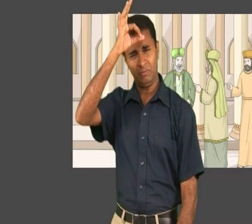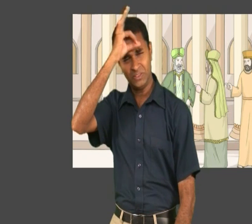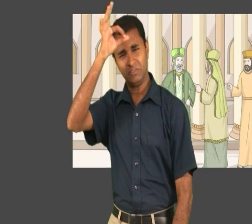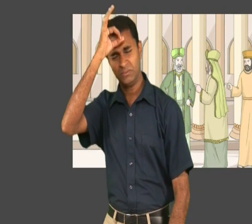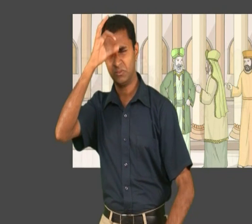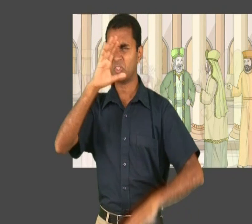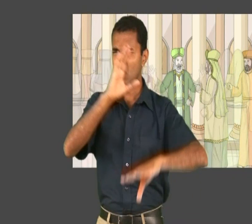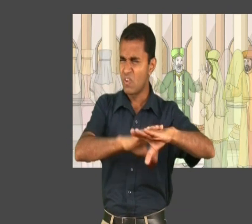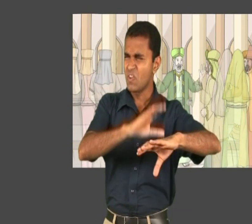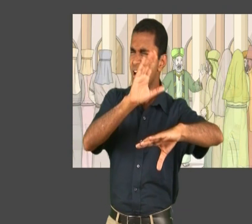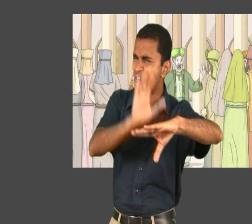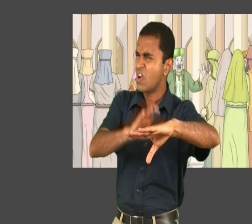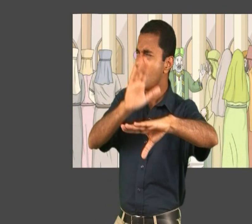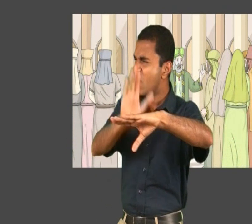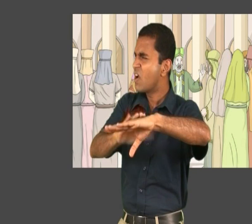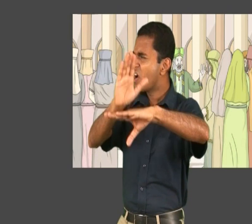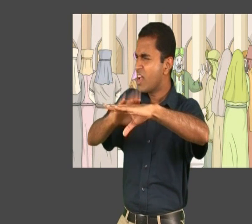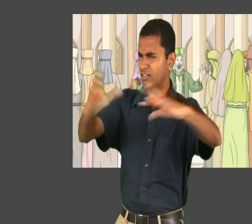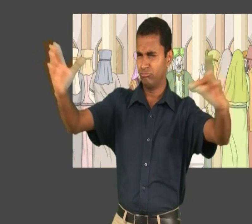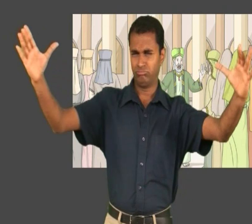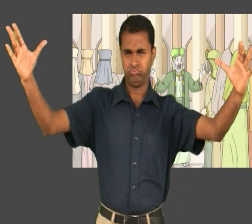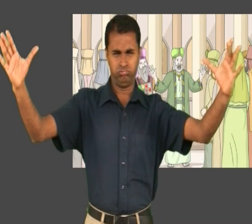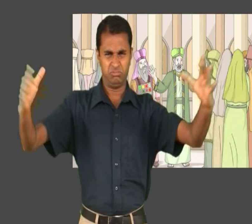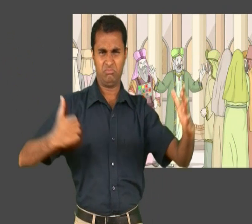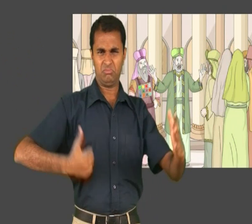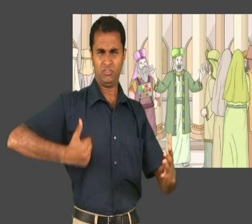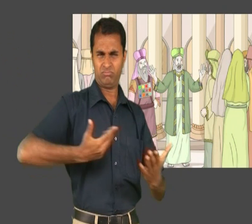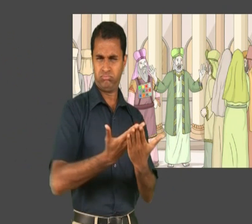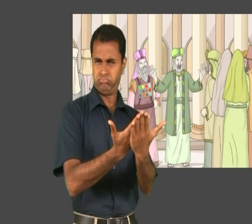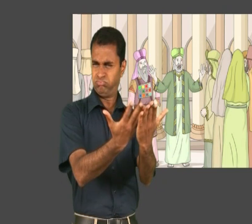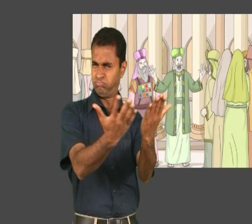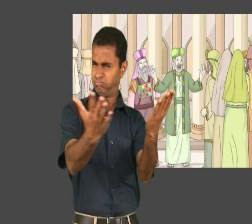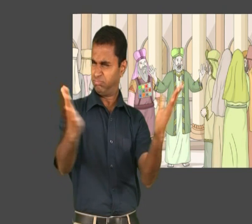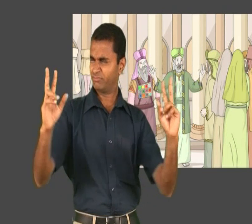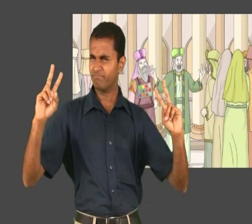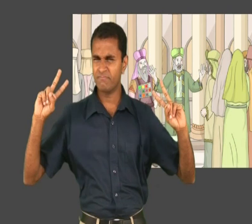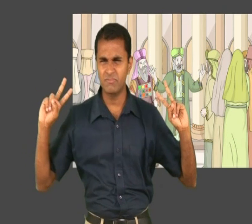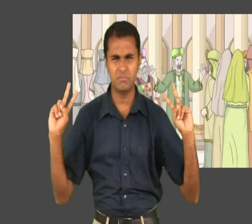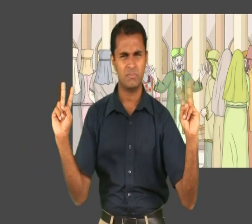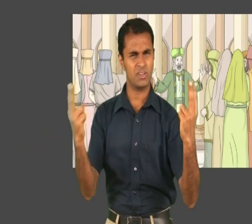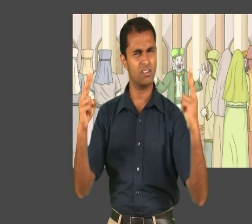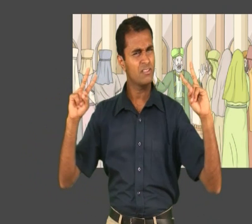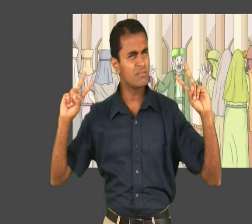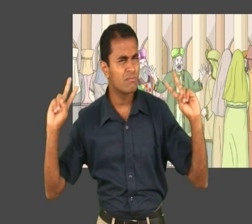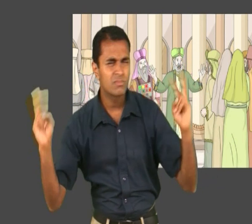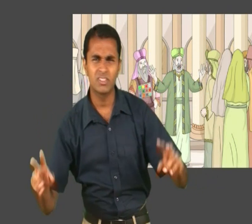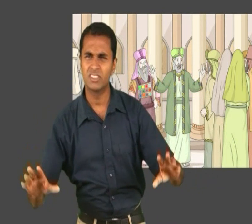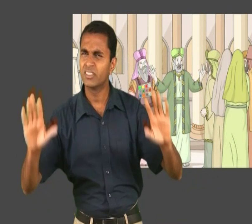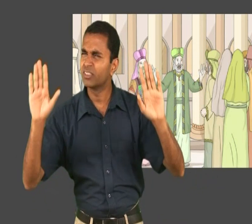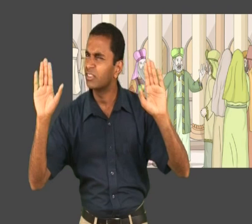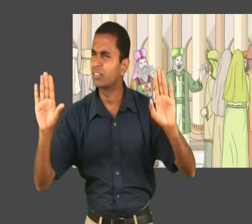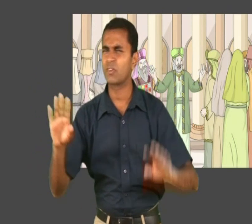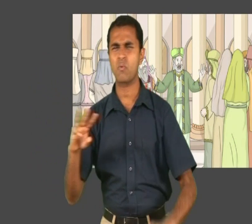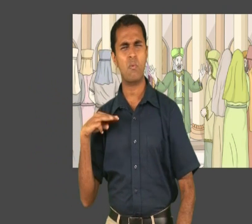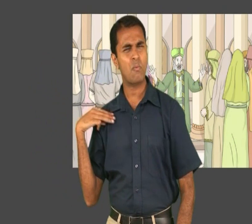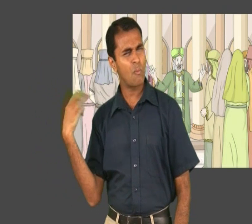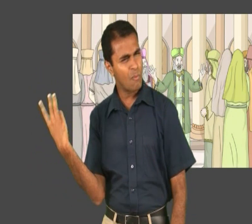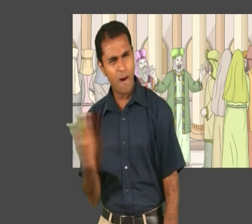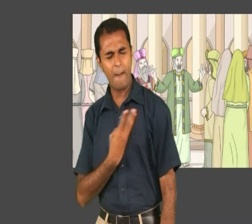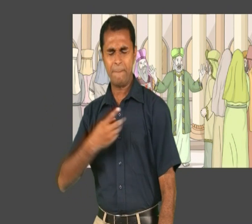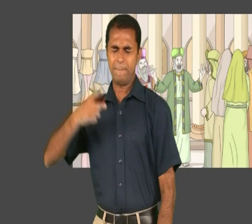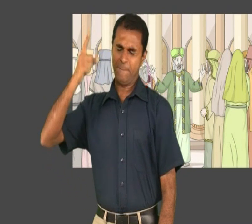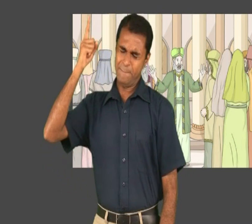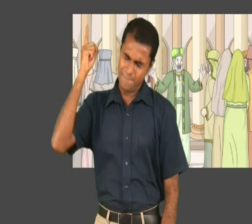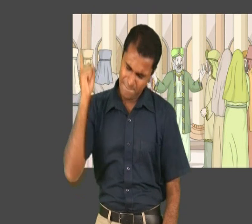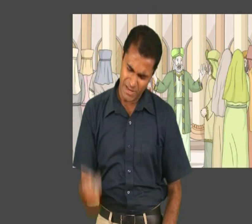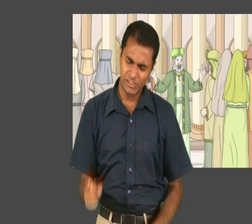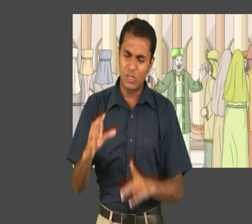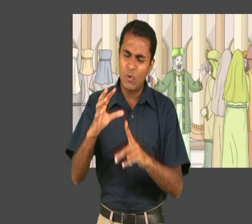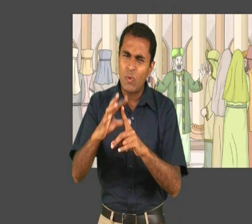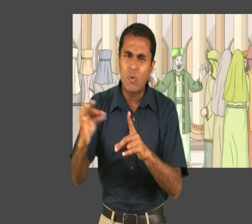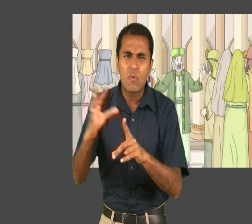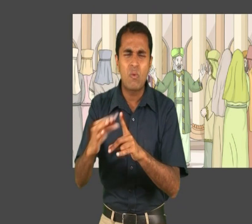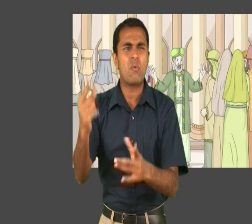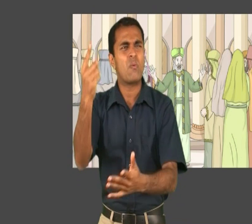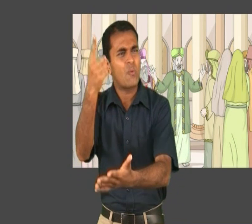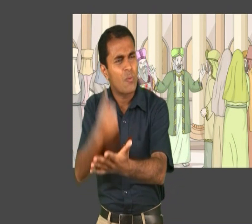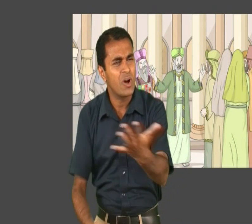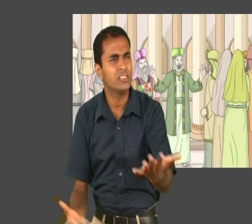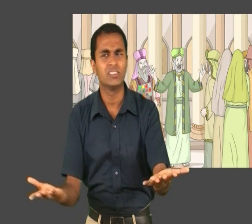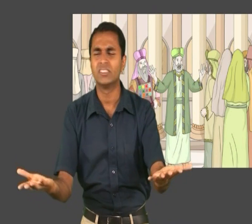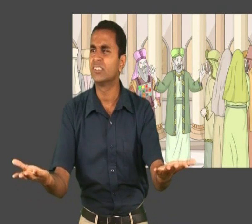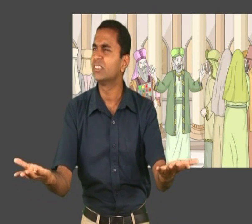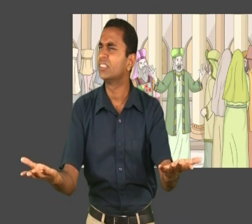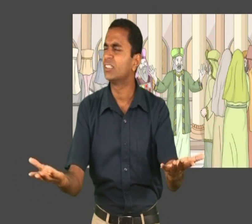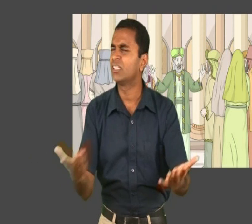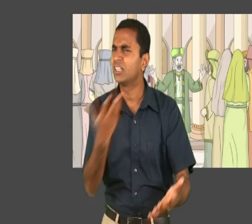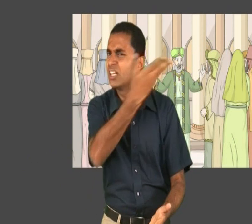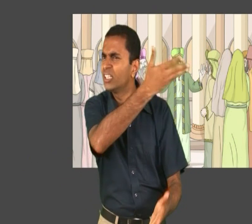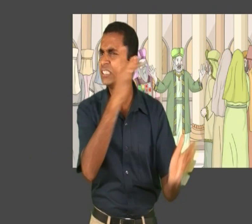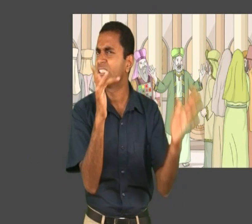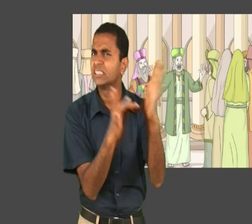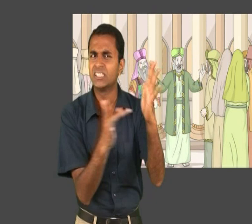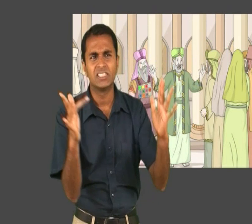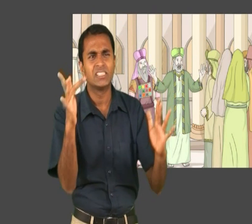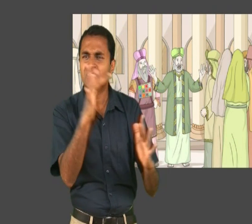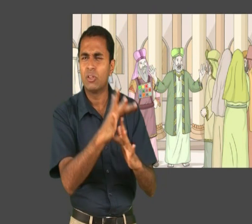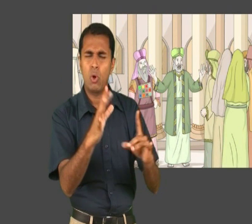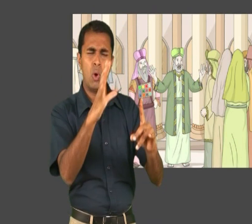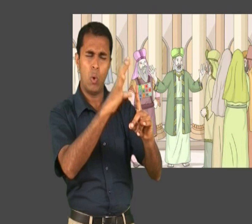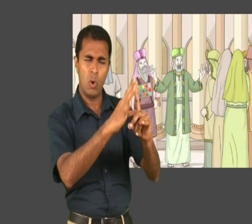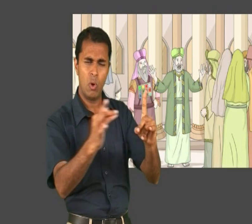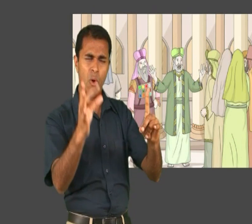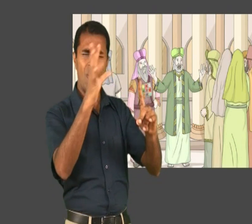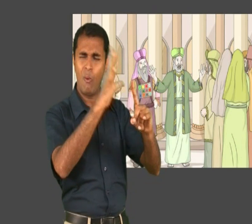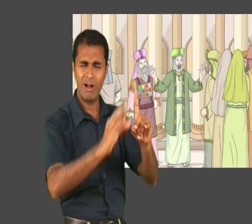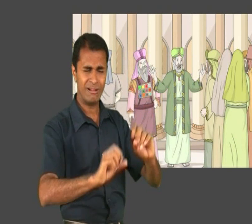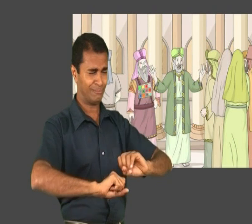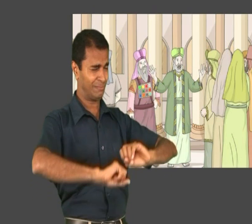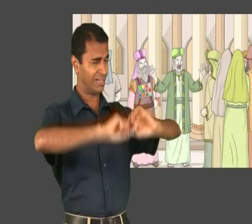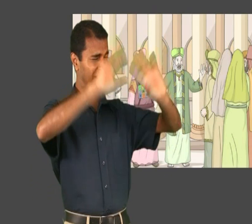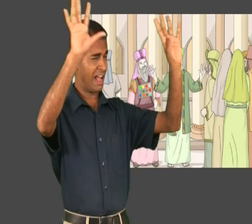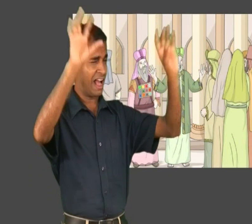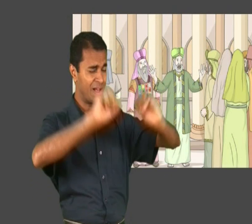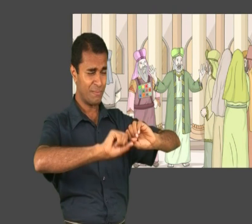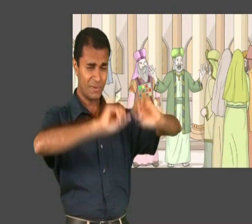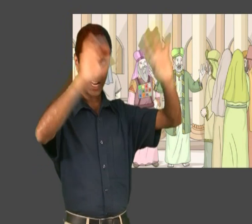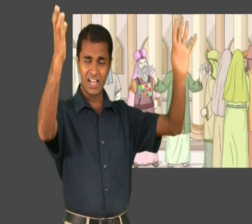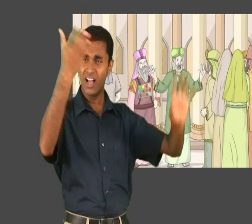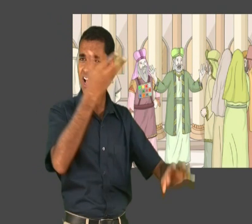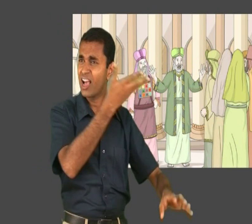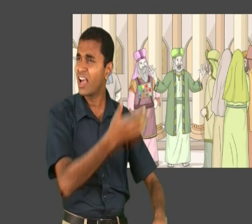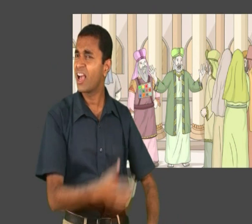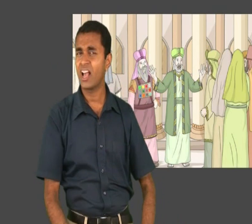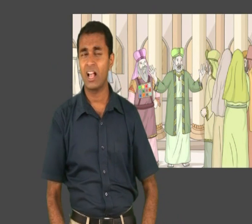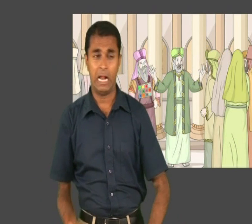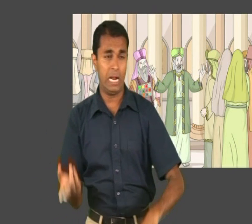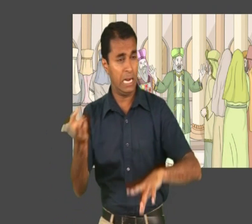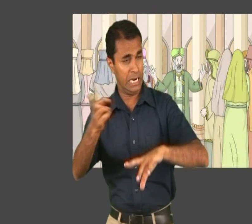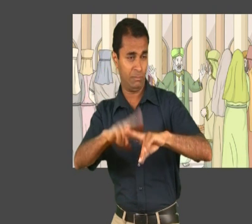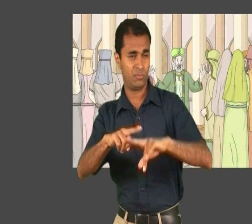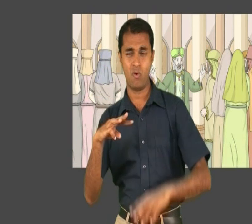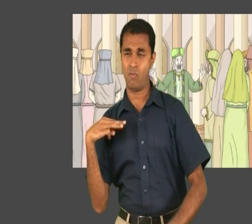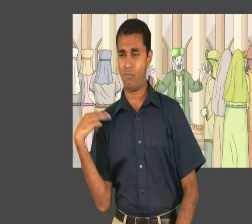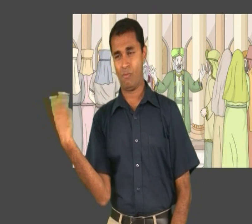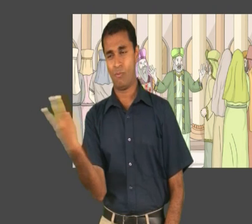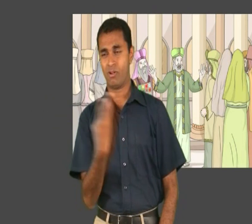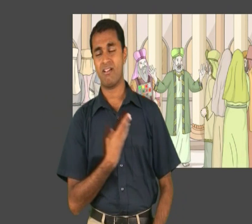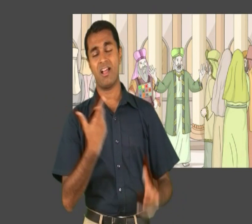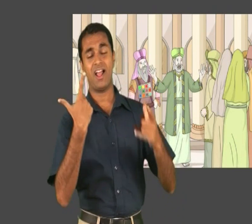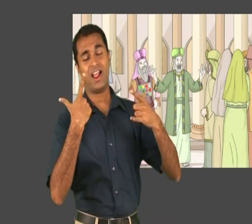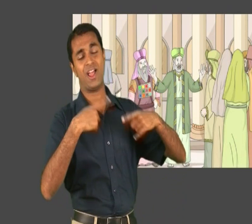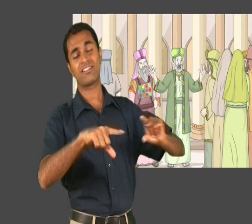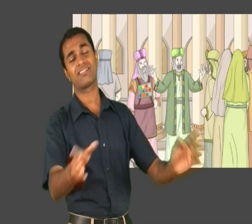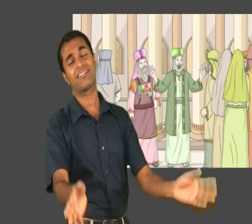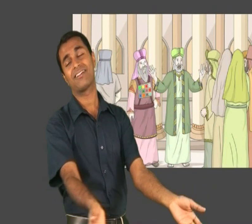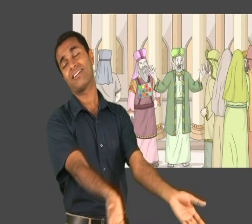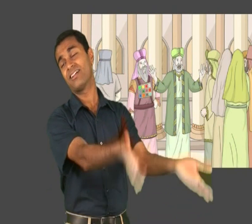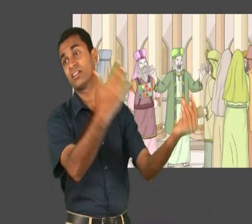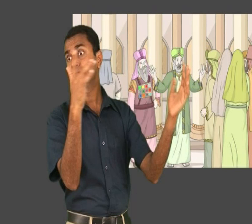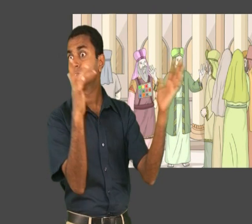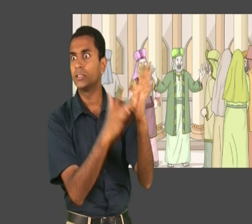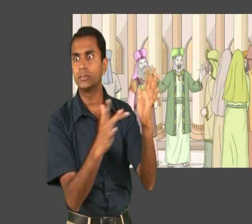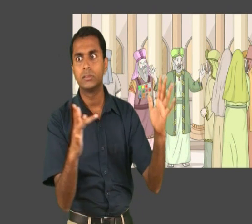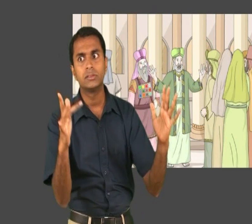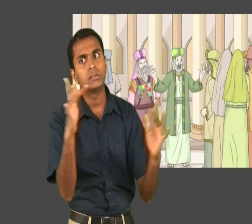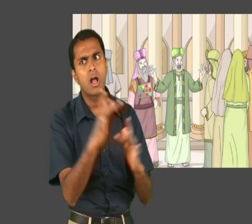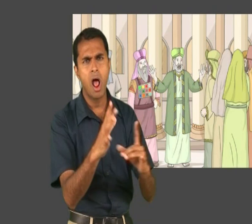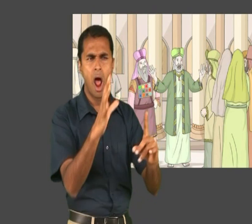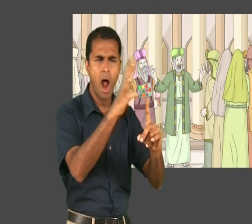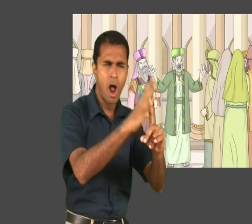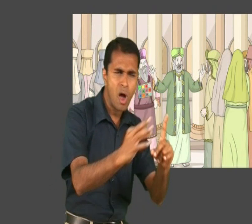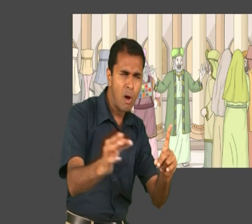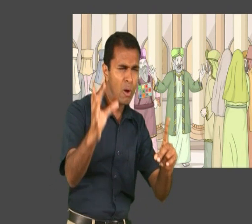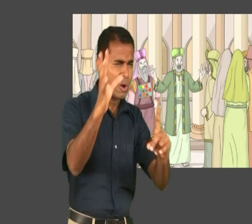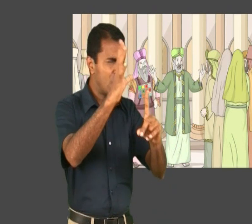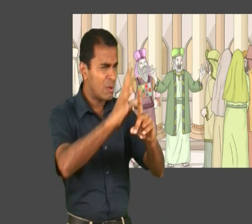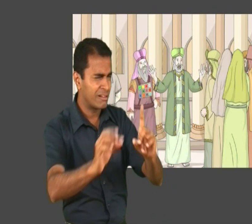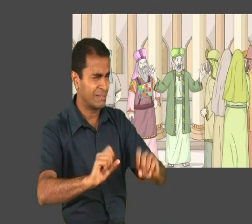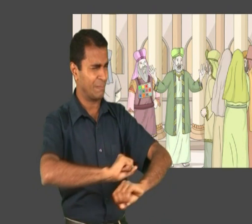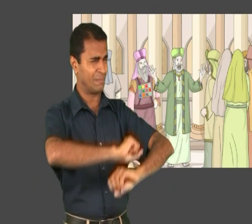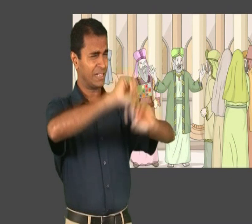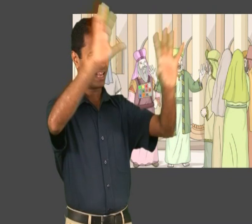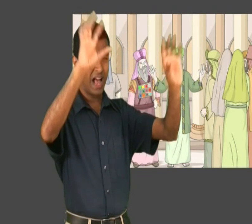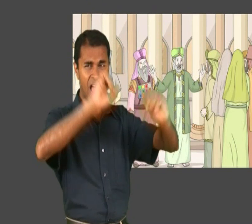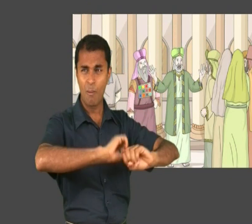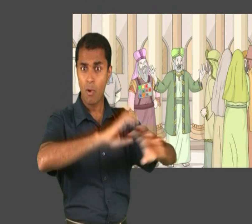Then the chief priests and Pharisees convened the Sanhedrin and said, “What are we to do? This man is performing many signs.